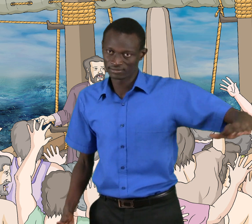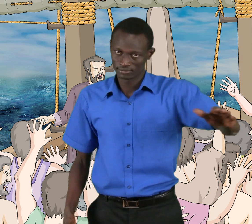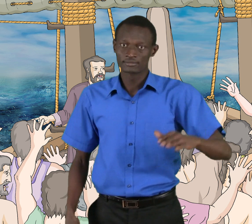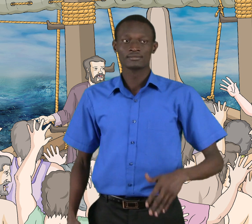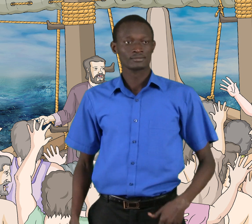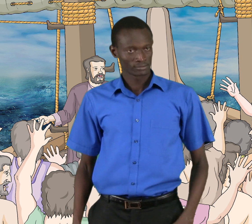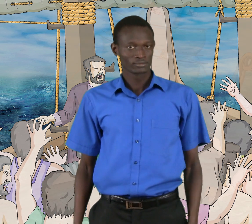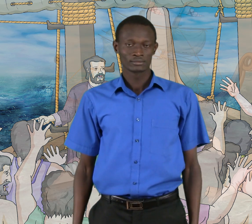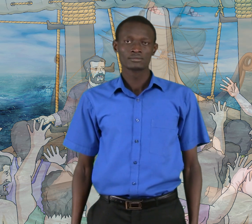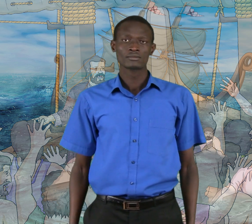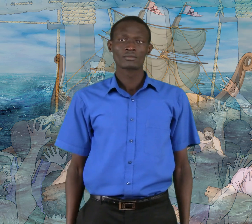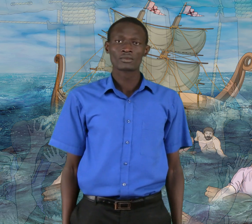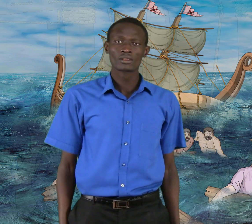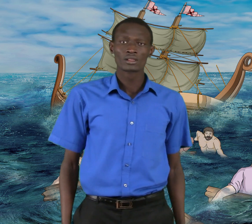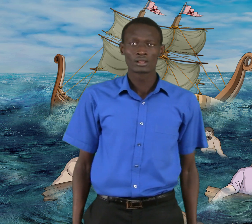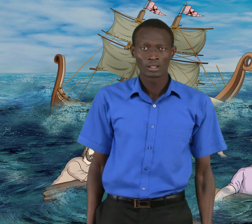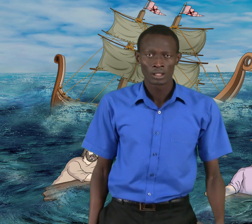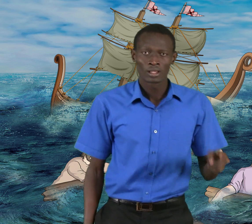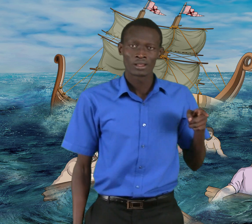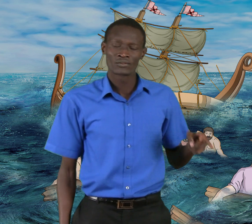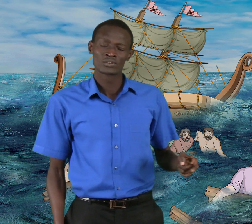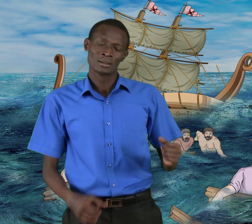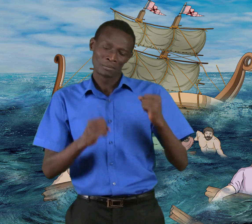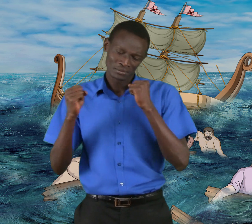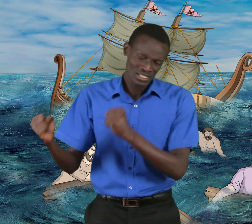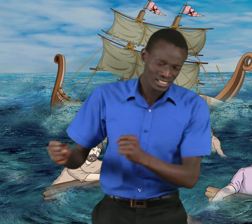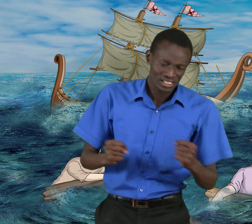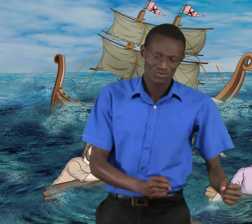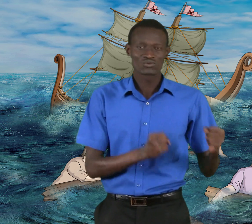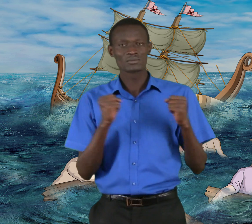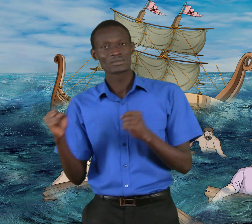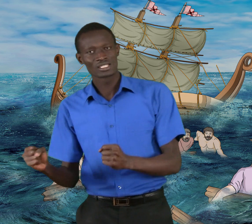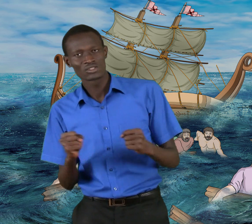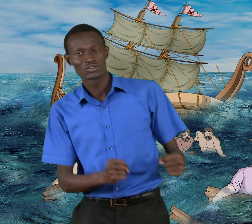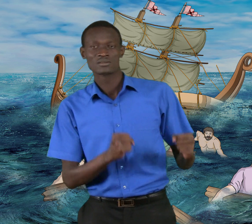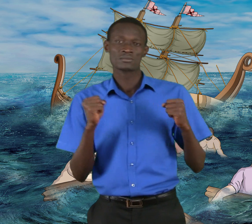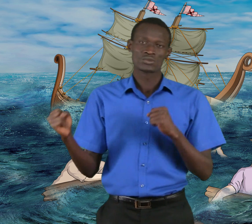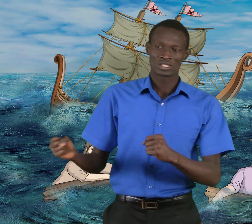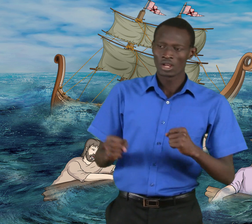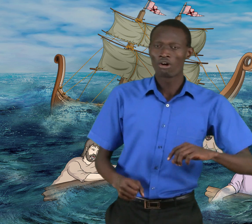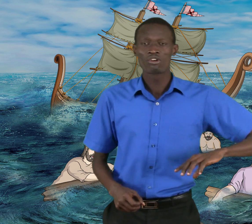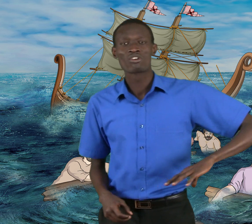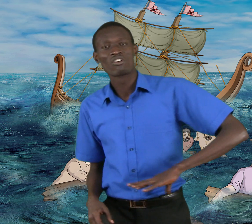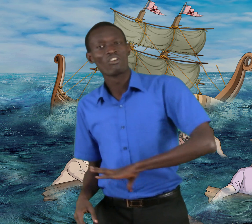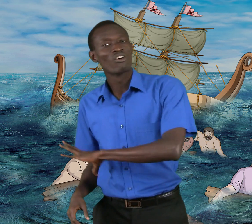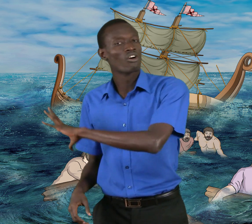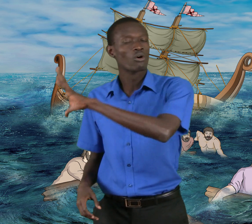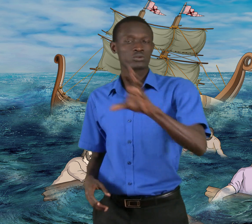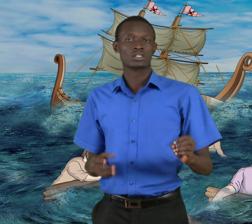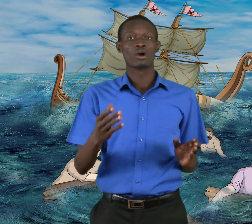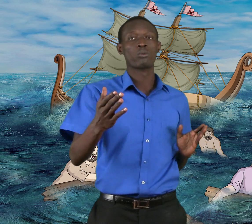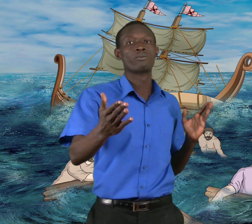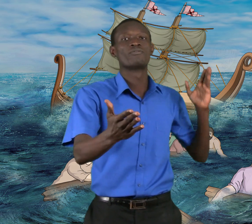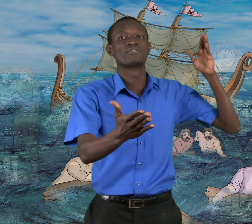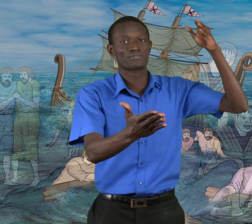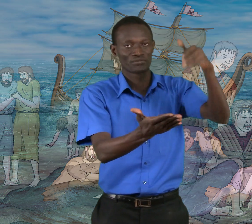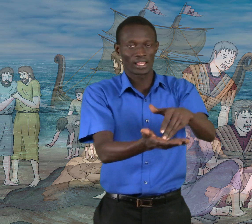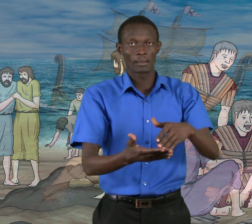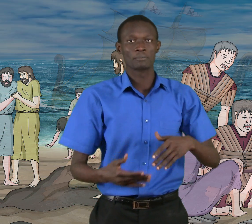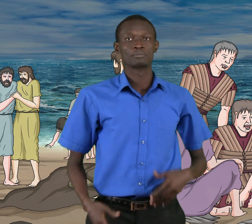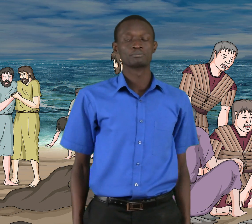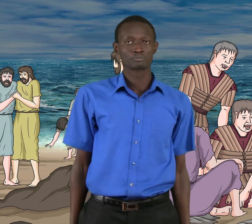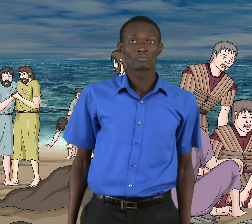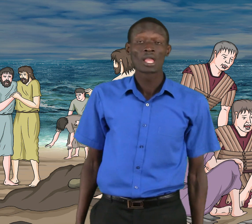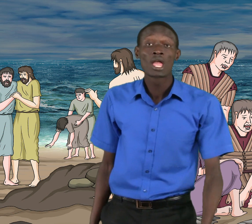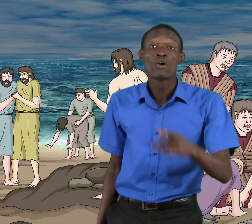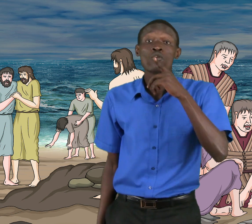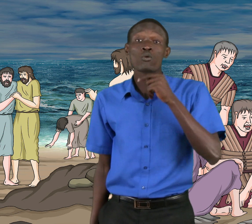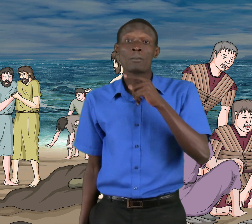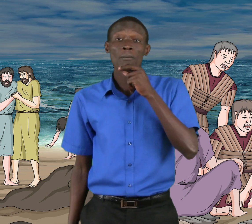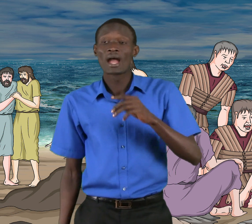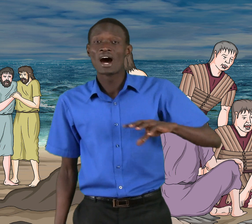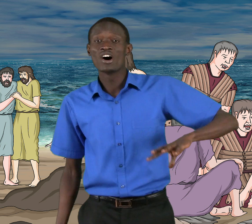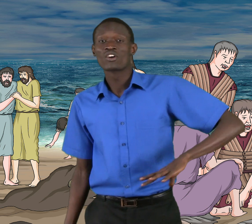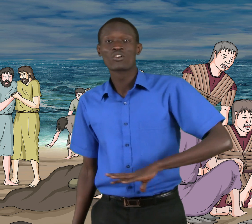He commanded those who could swim to jump overboard first and get to land. The rest were to follow on planks and various parts of the ship.